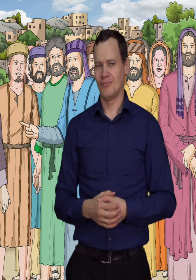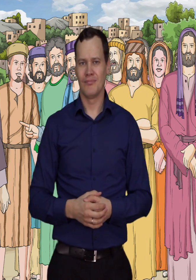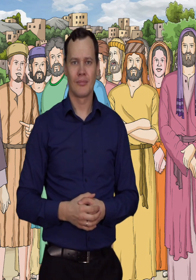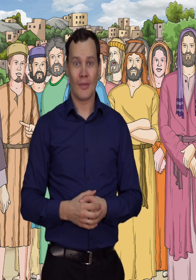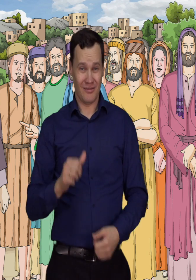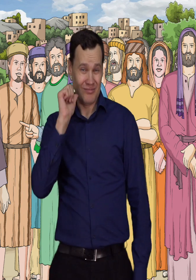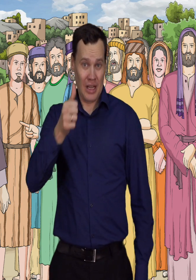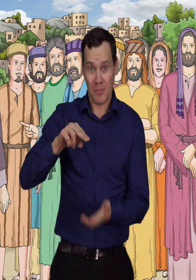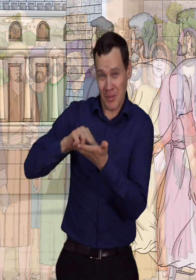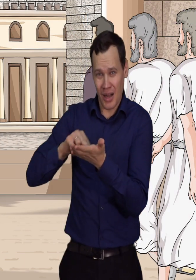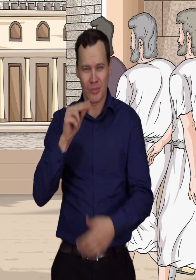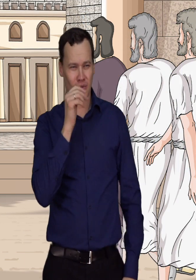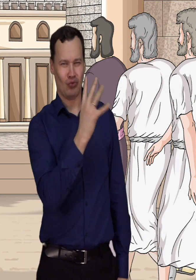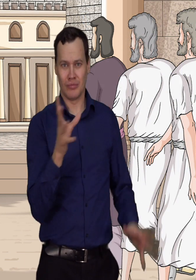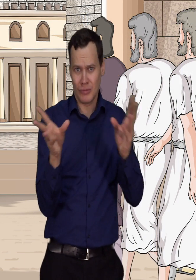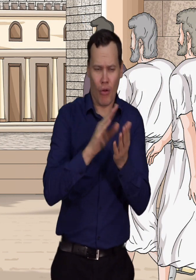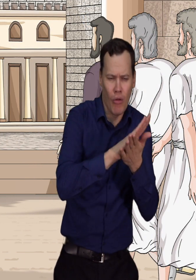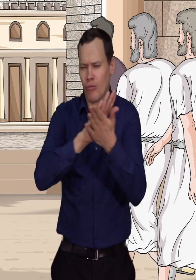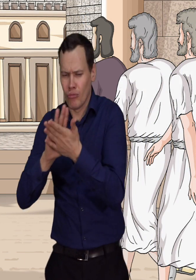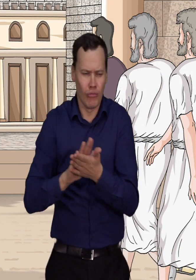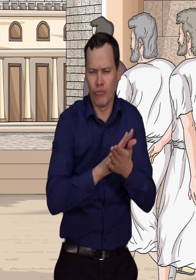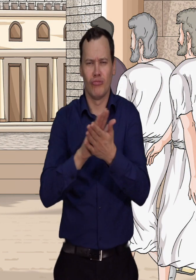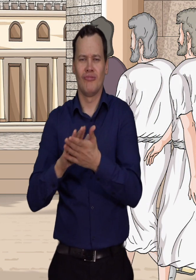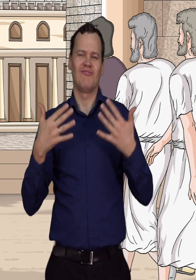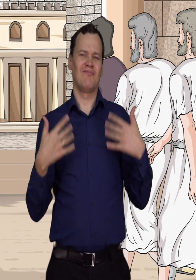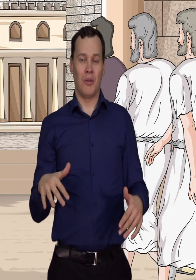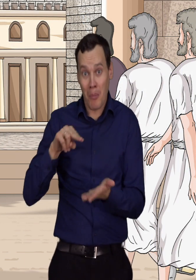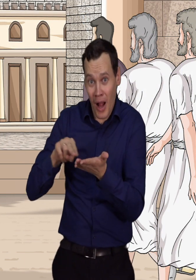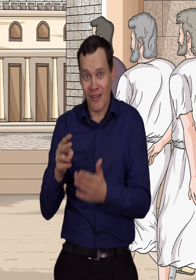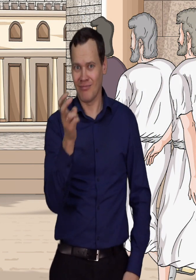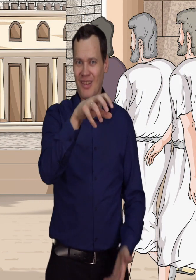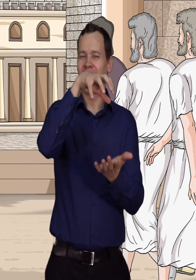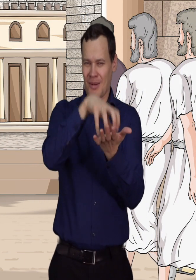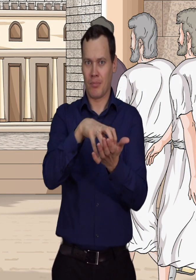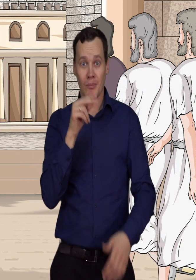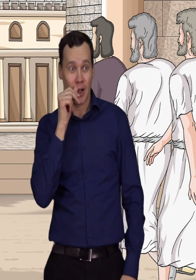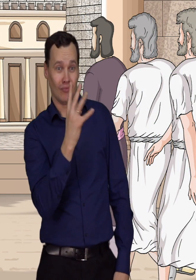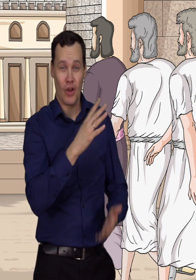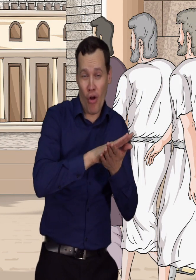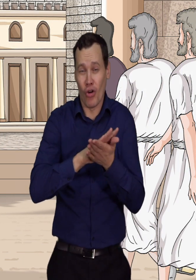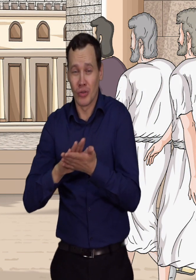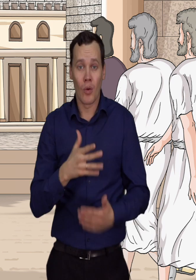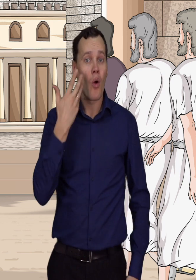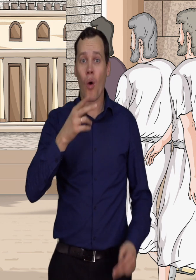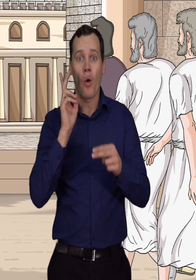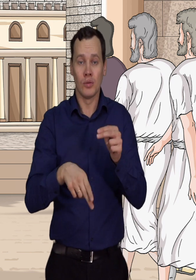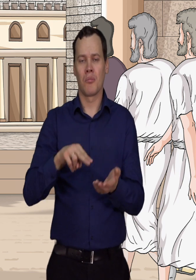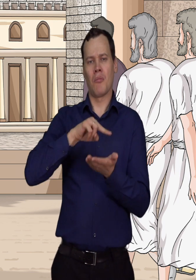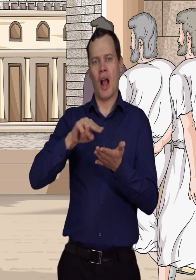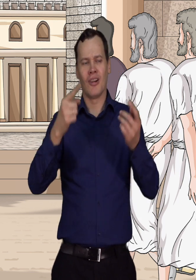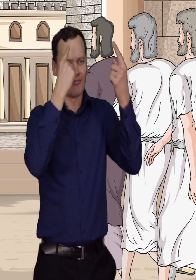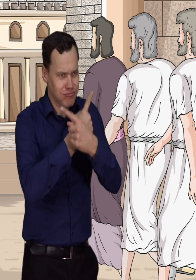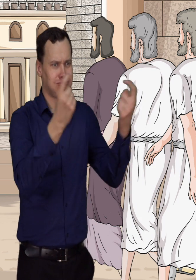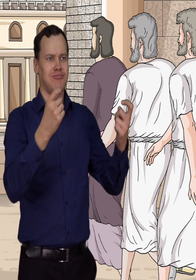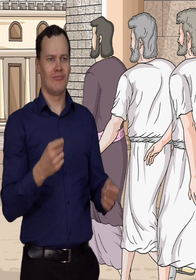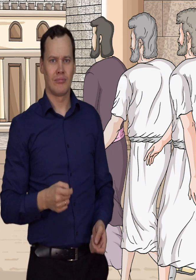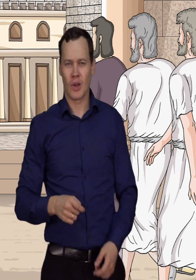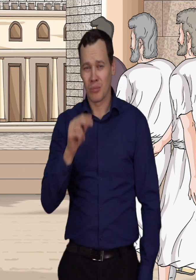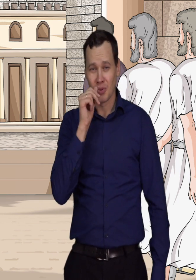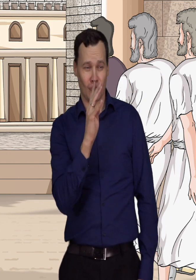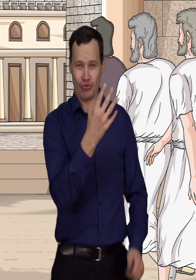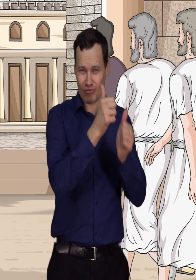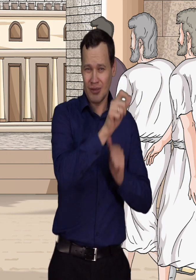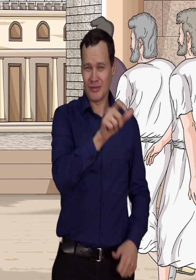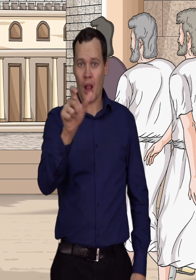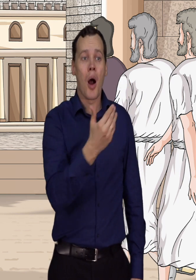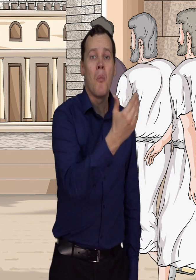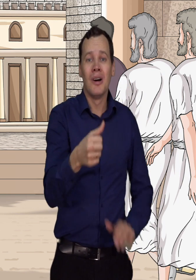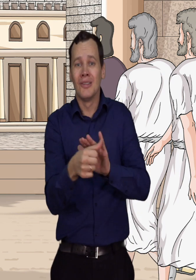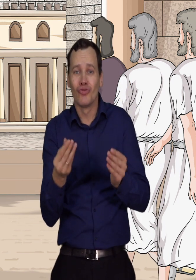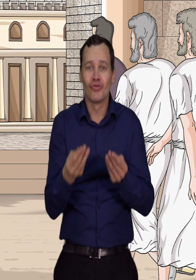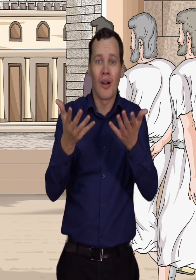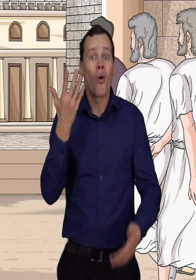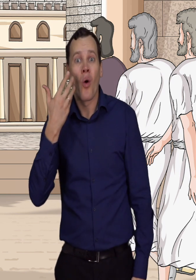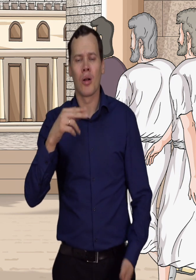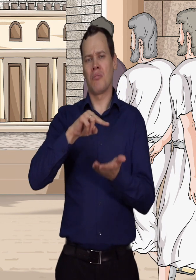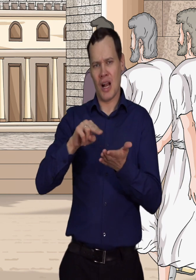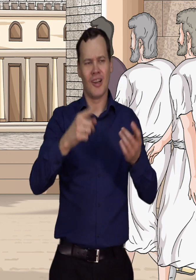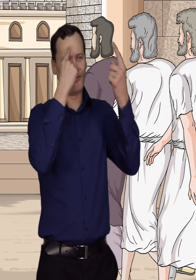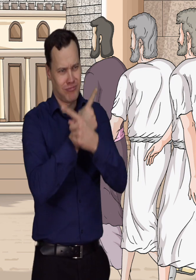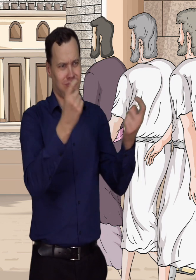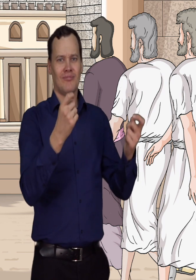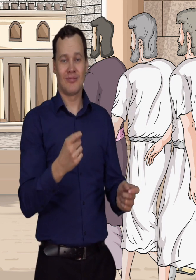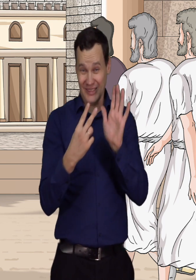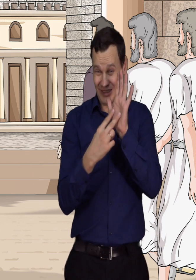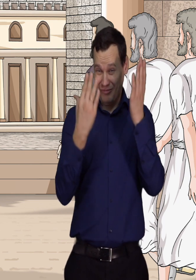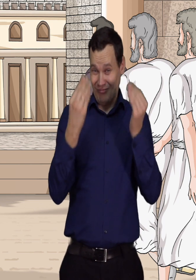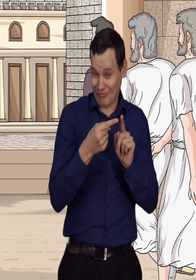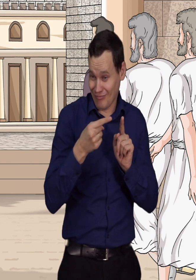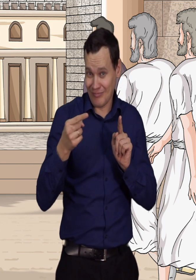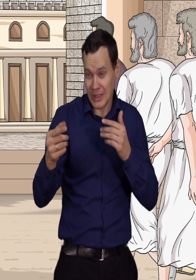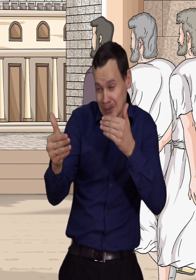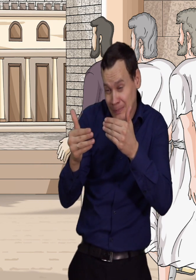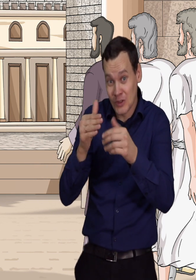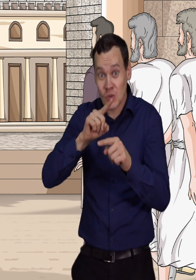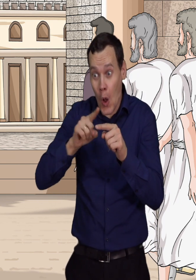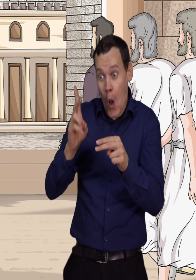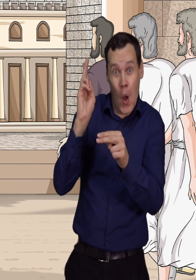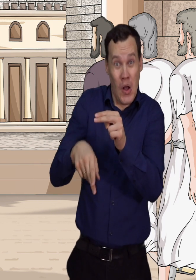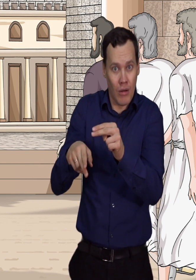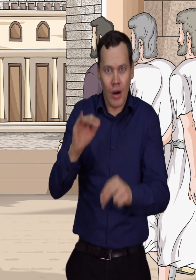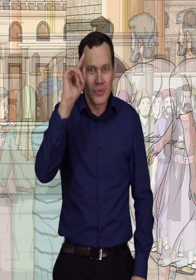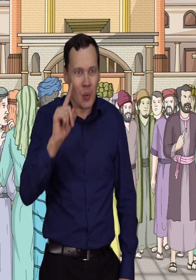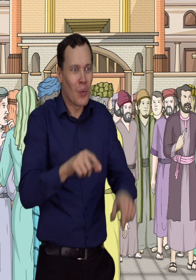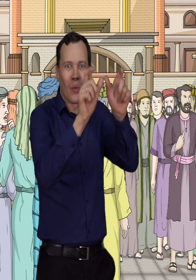So the next day Paul took the men and purified himself along with them. Then he entered the temple to give notice of the date when their purification would be complete and the offering would be made for each of them.